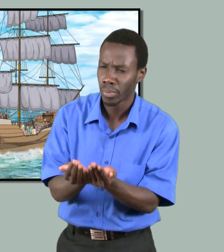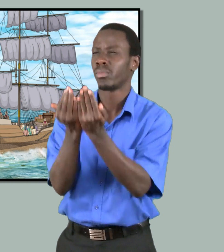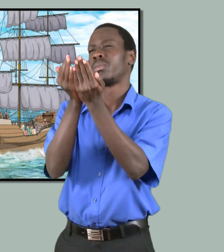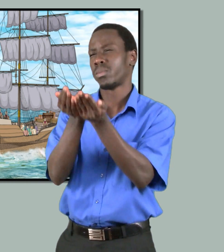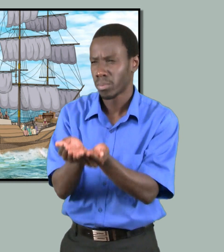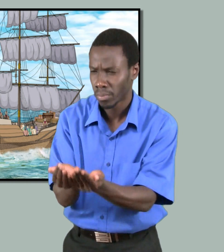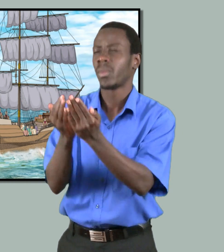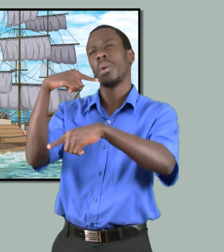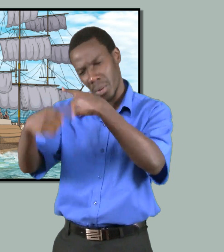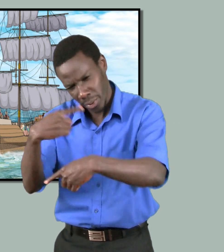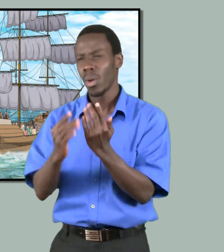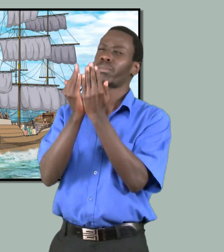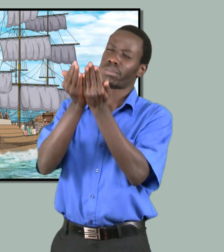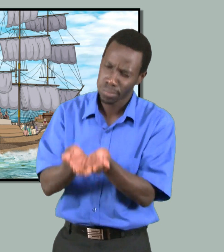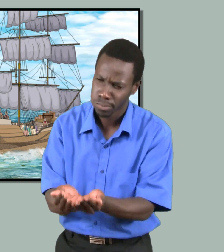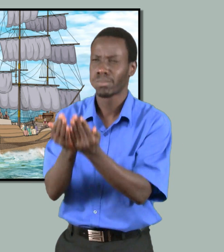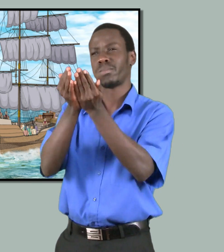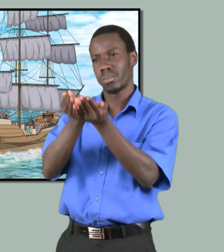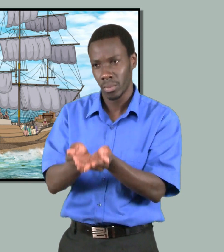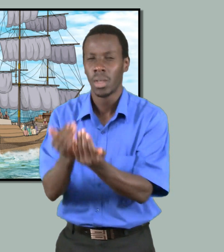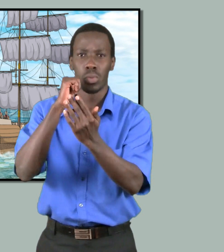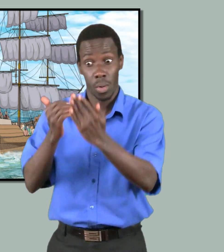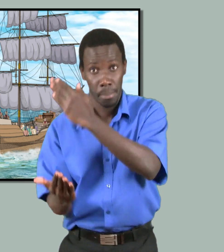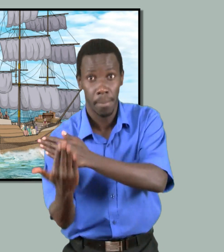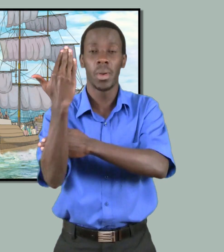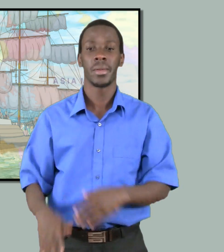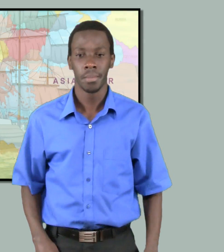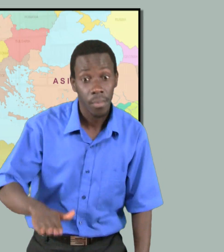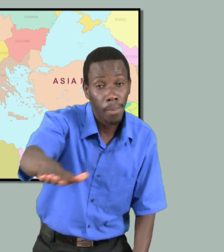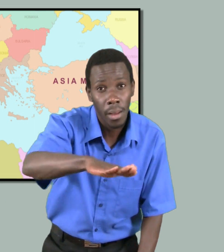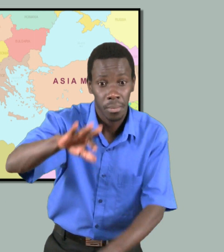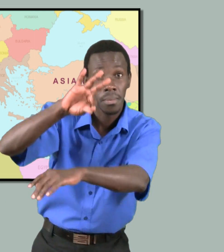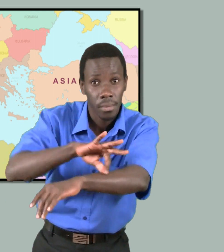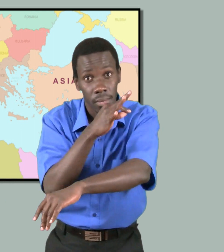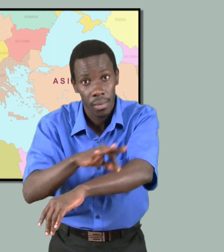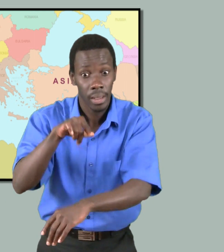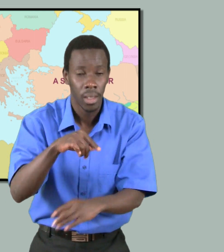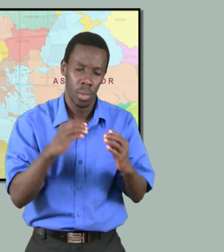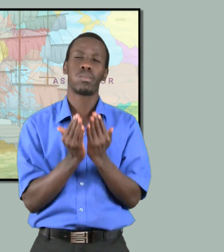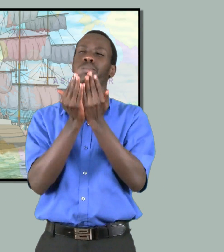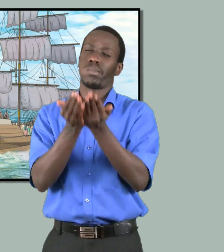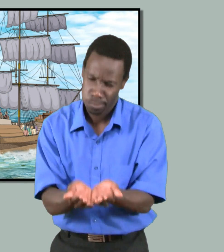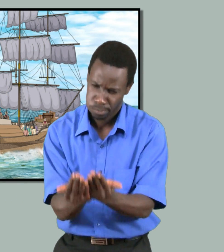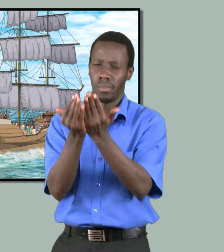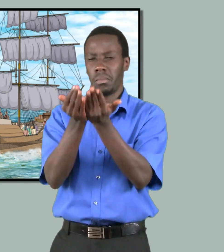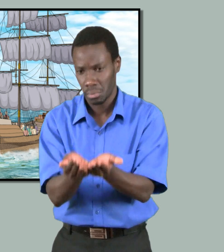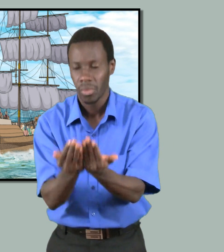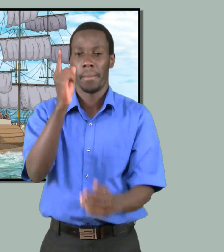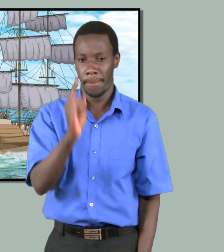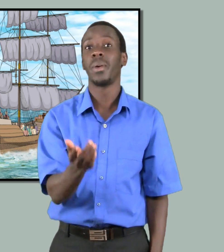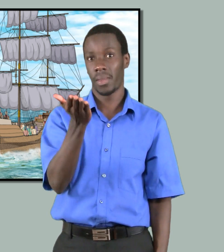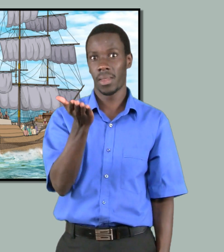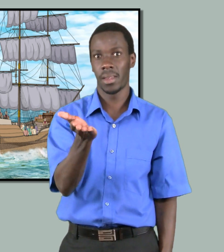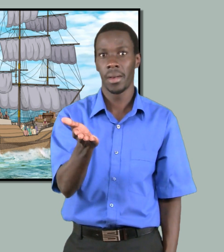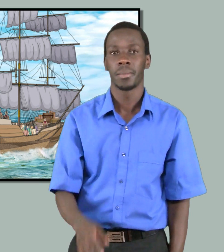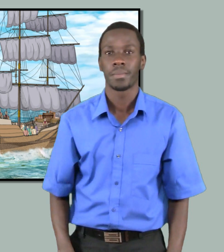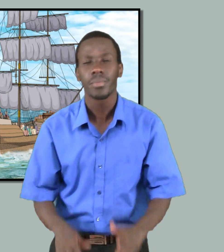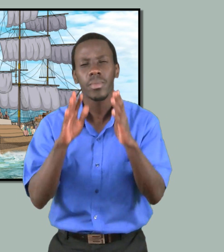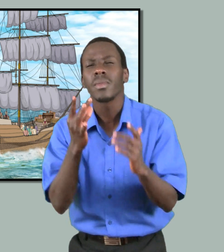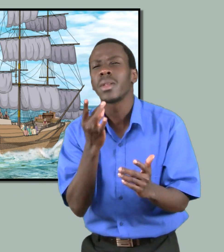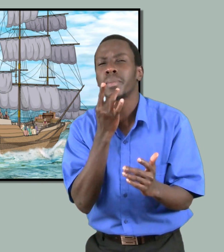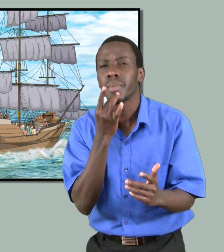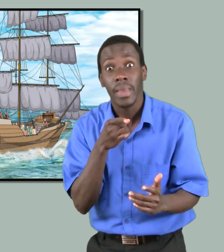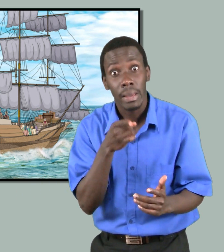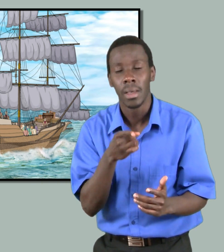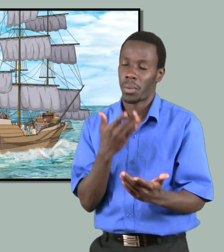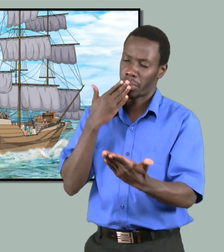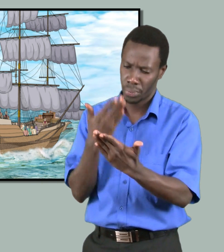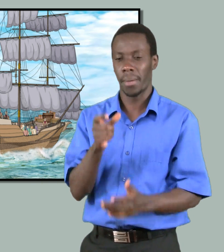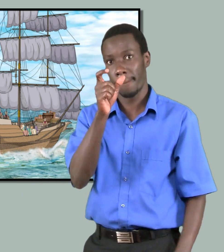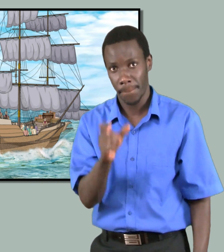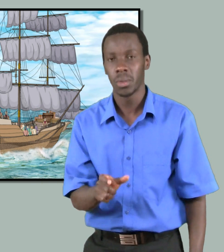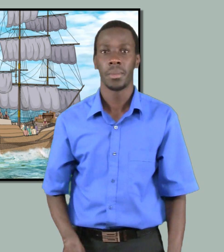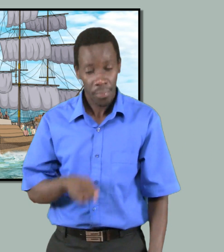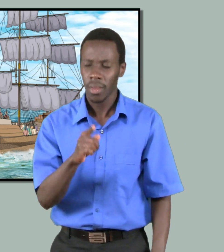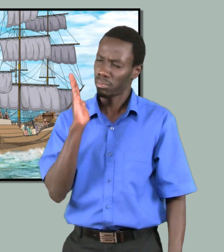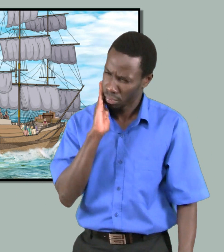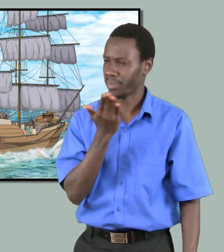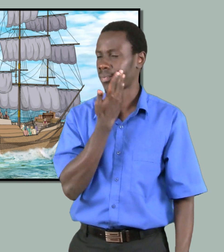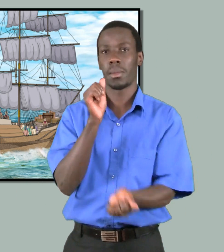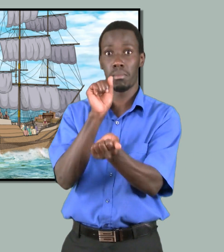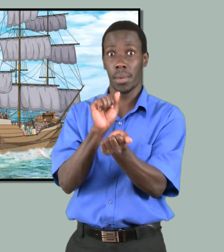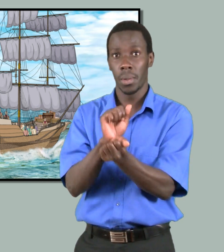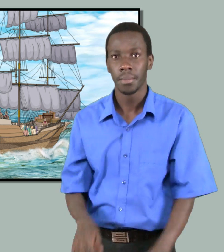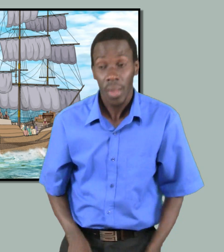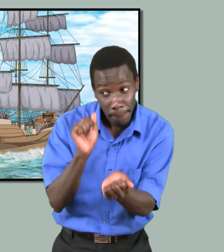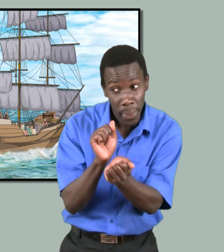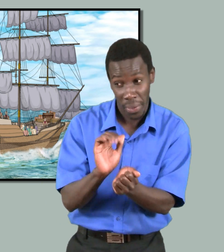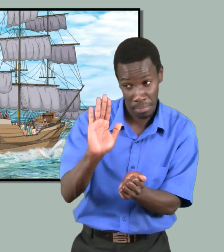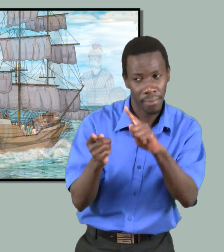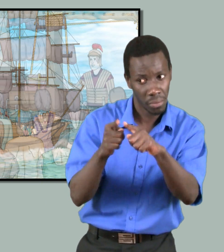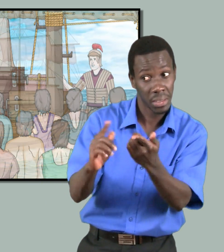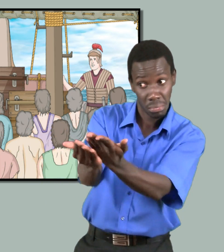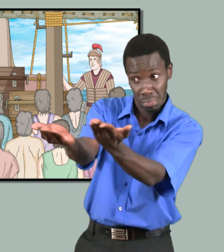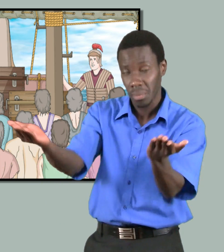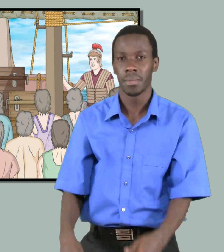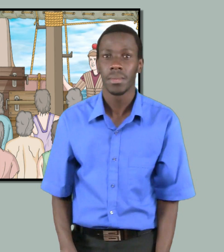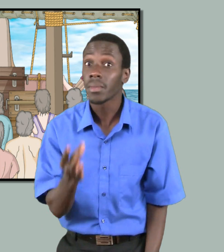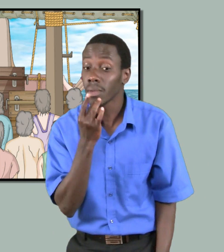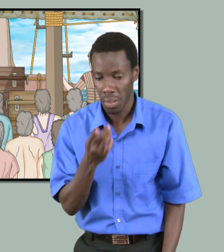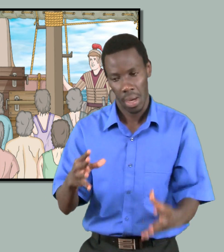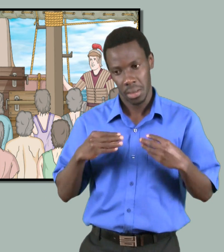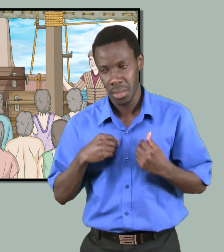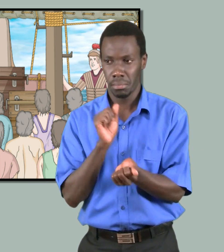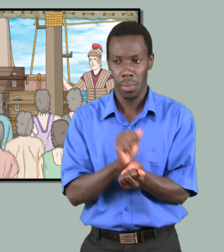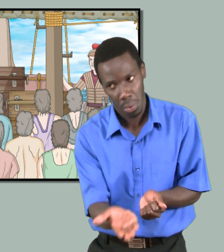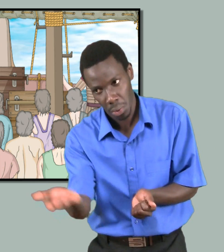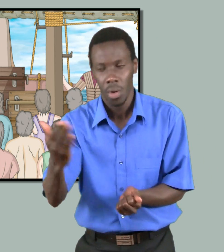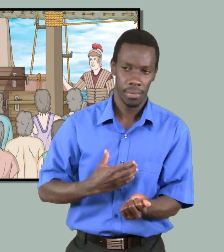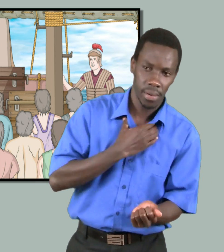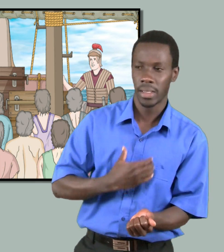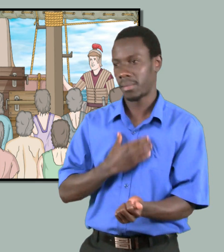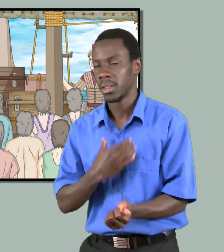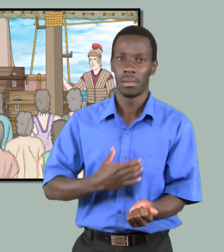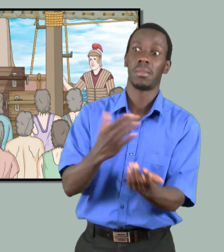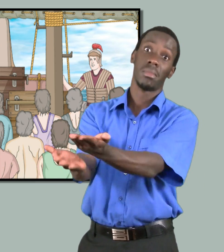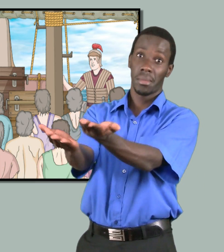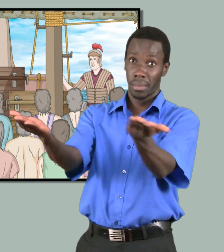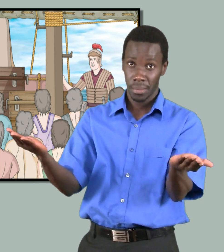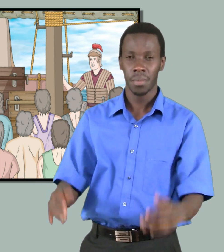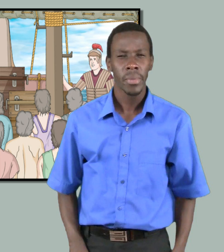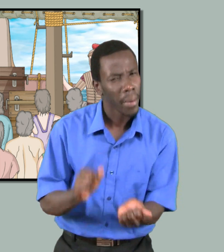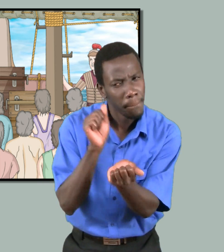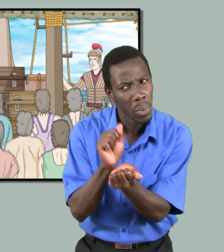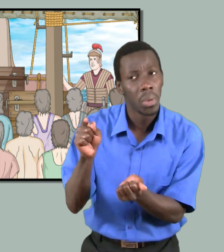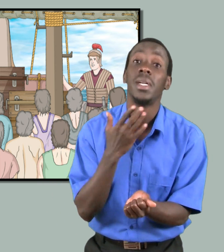Aristarchus, a Macedonian from Thessalonica, was with us.